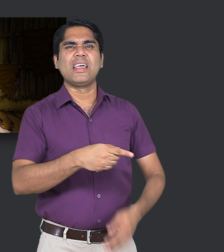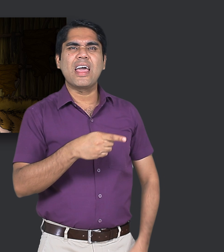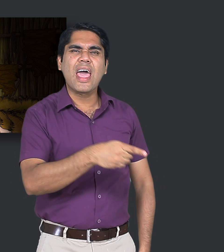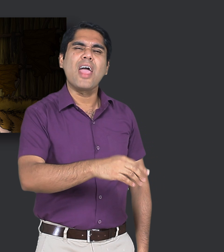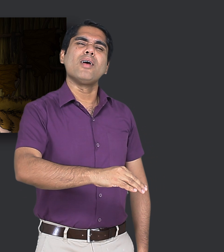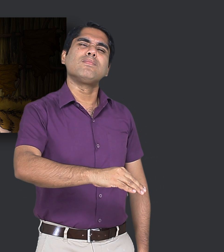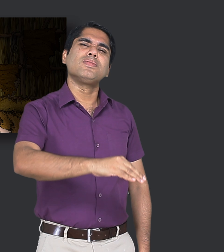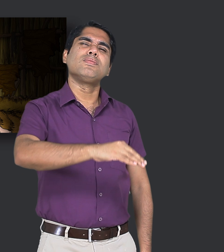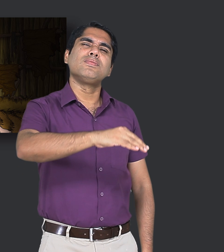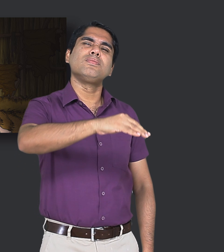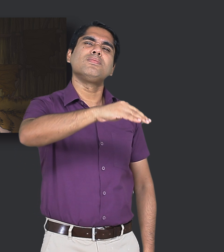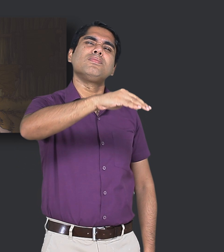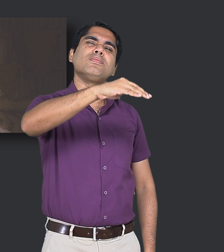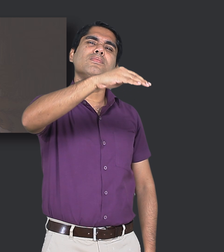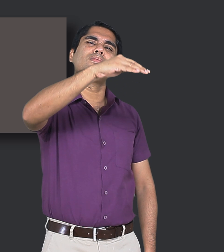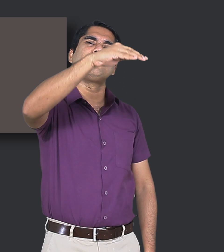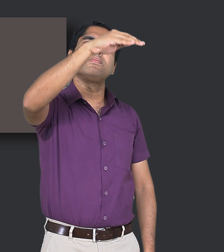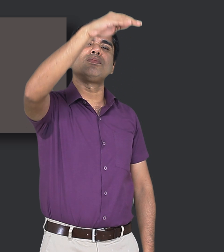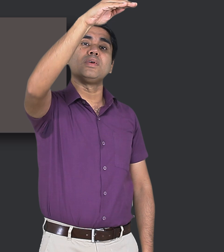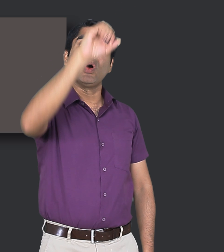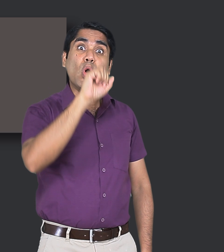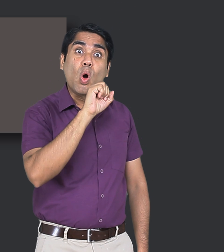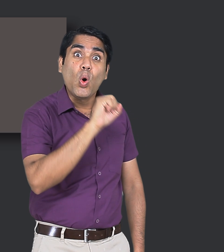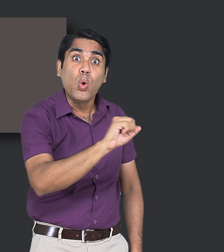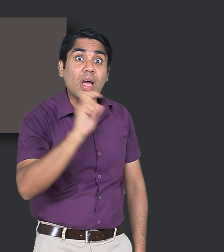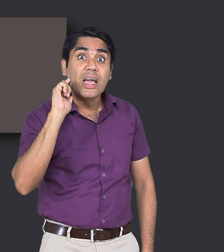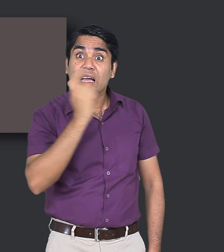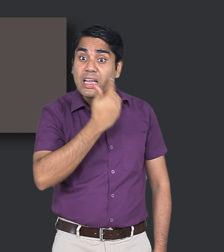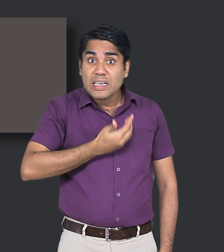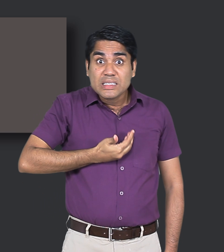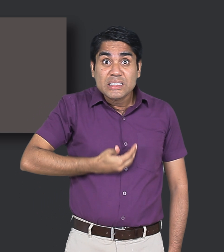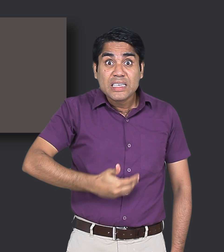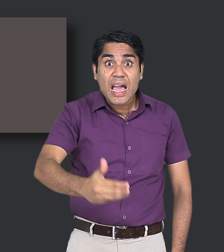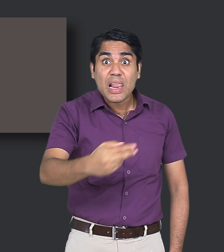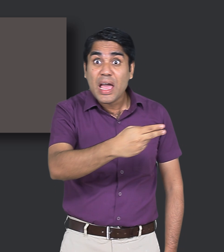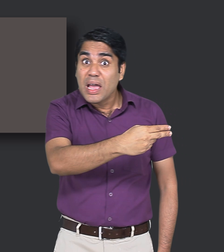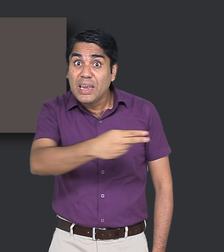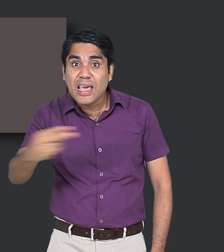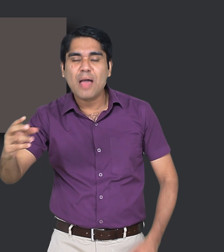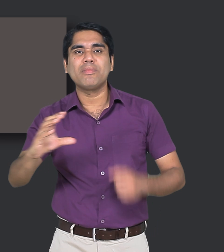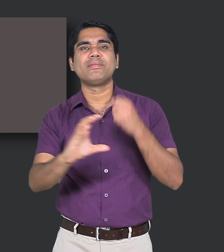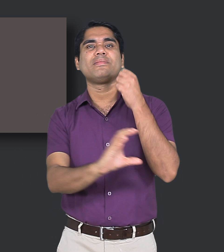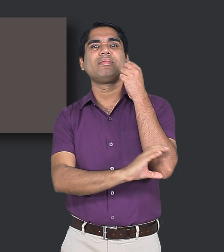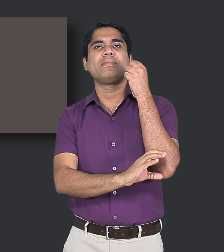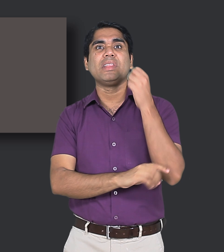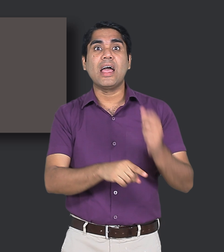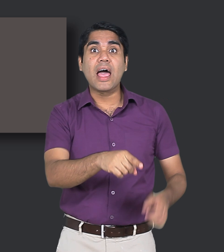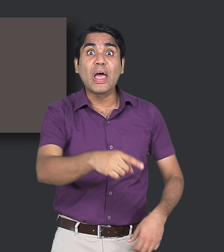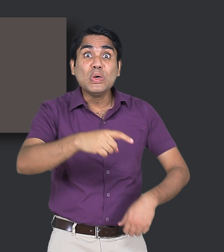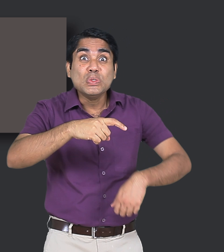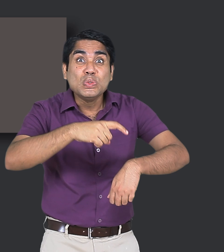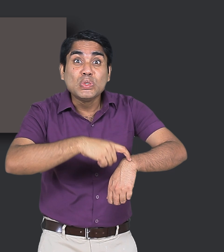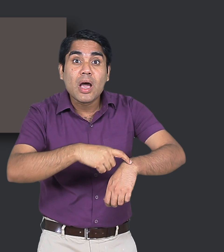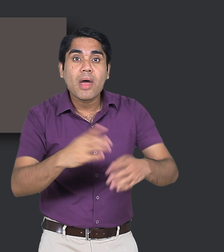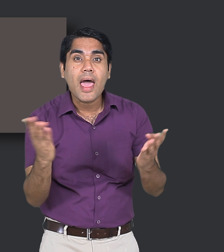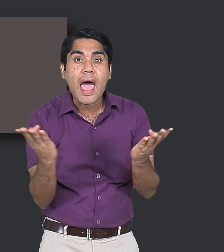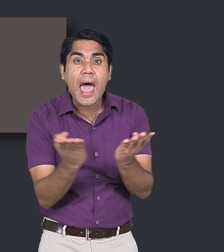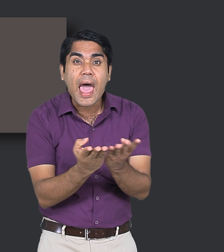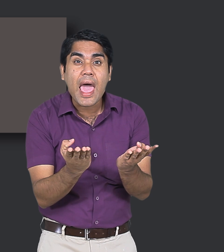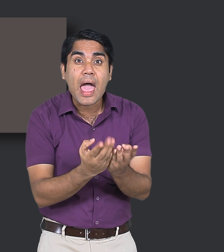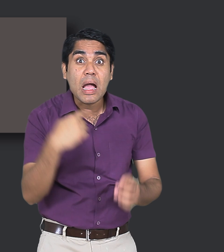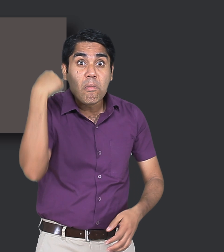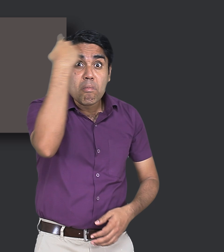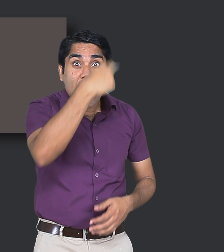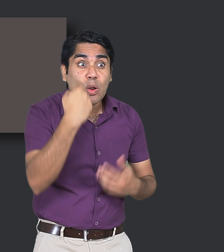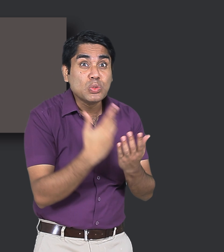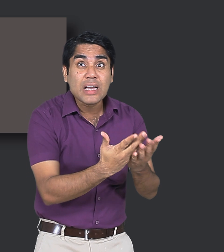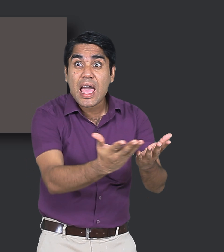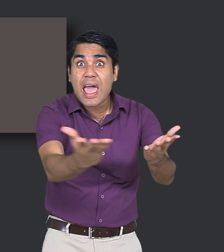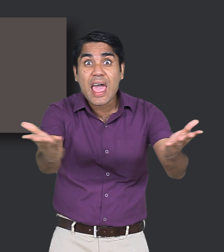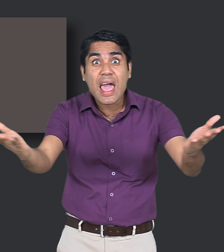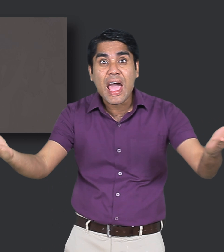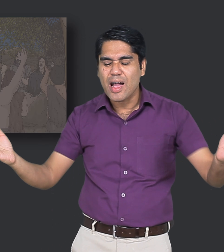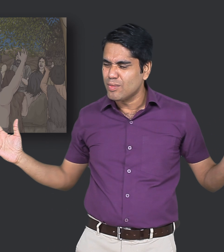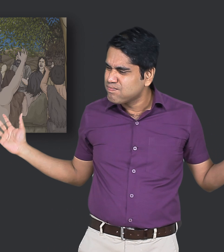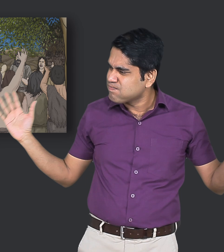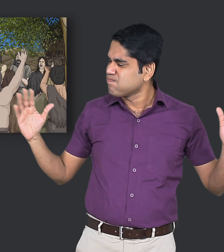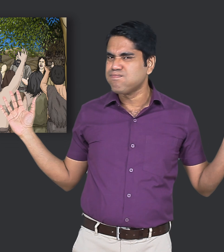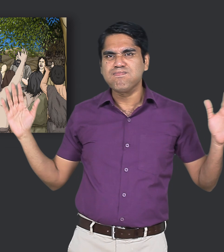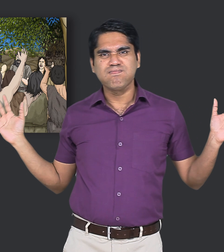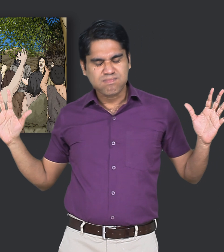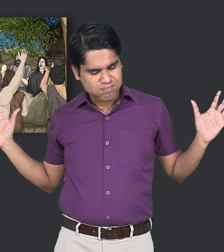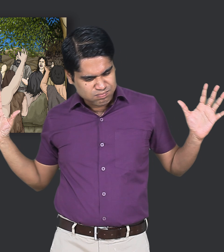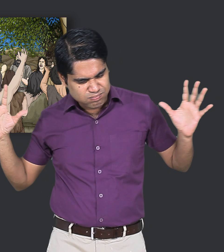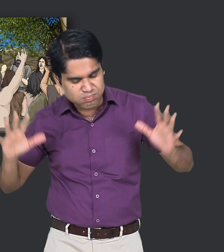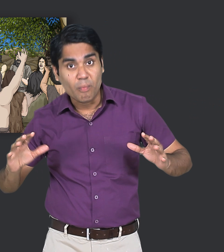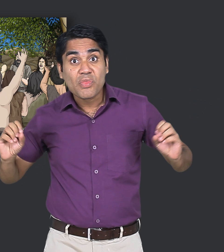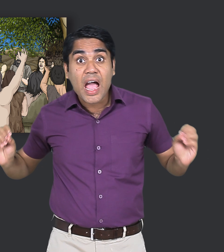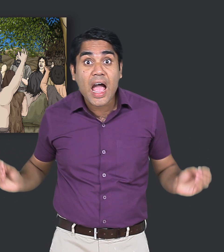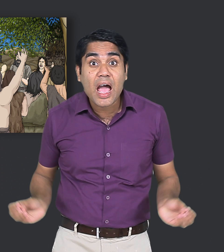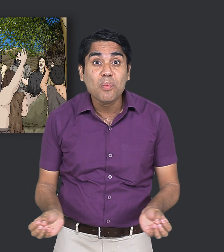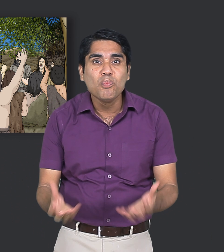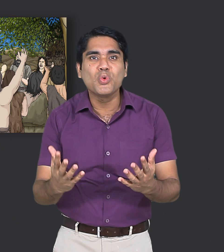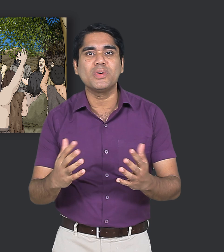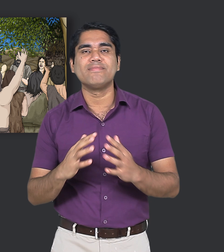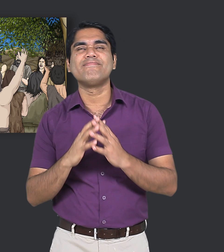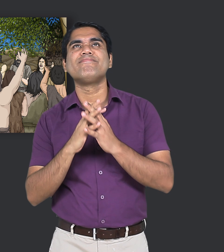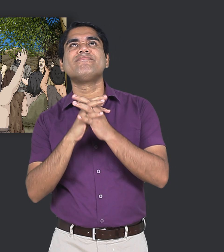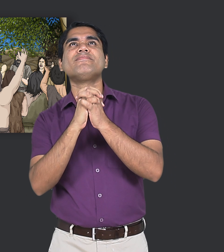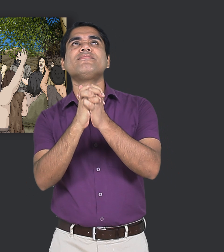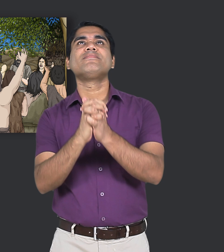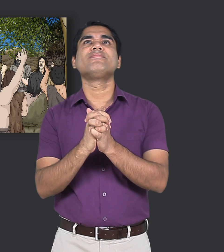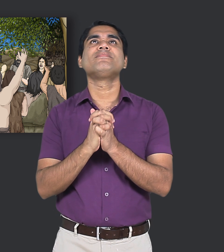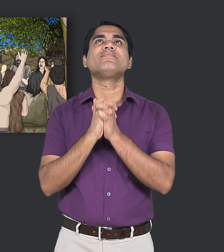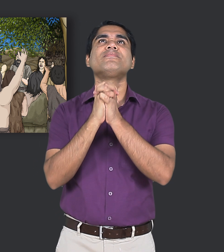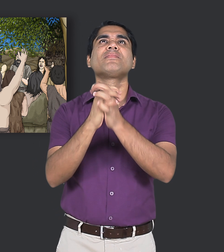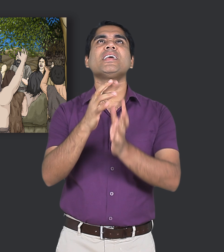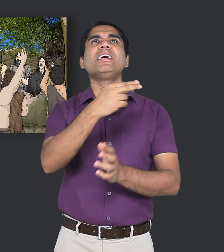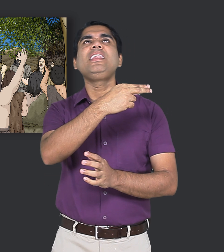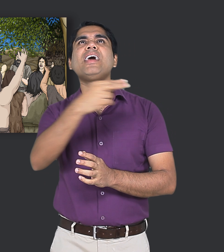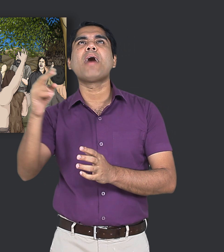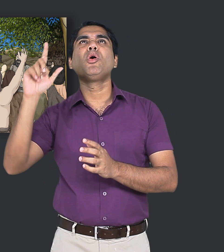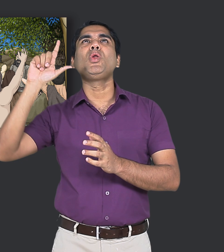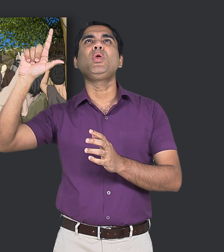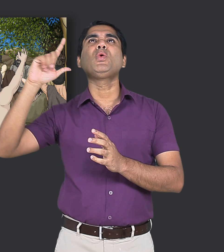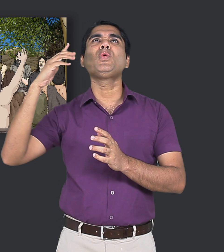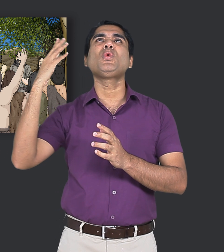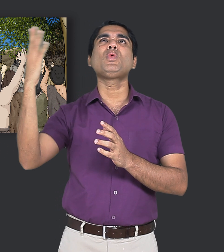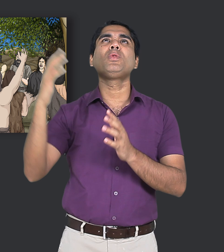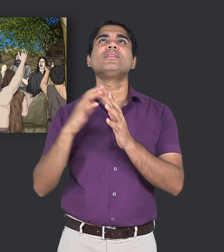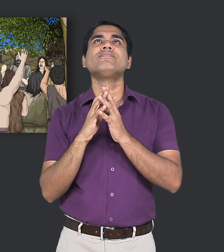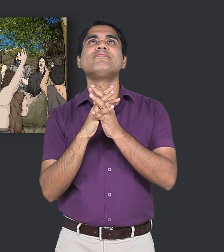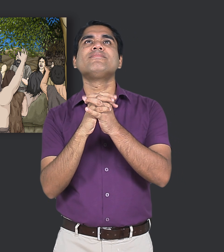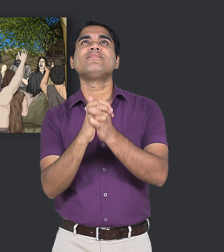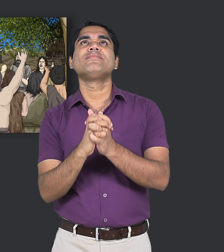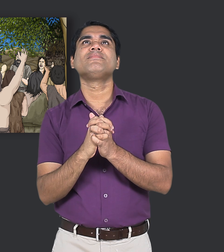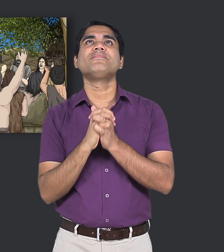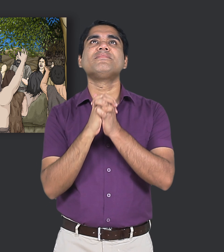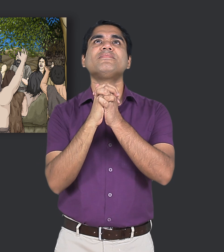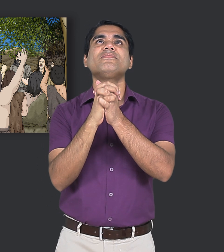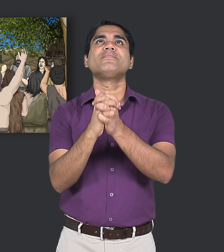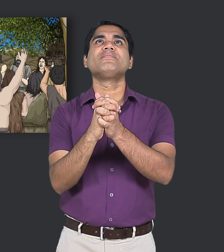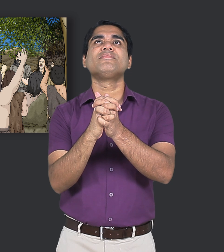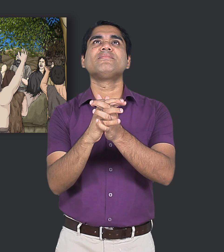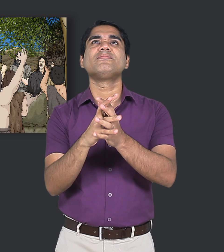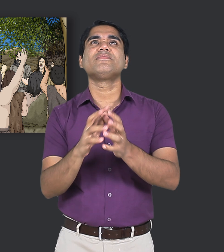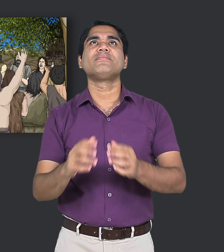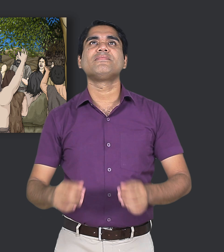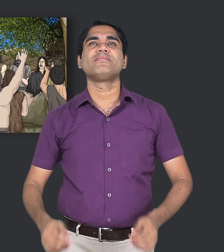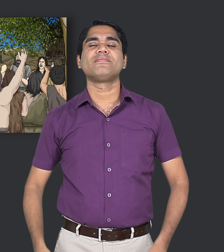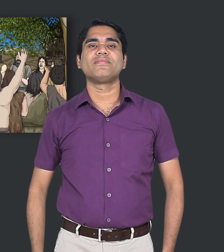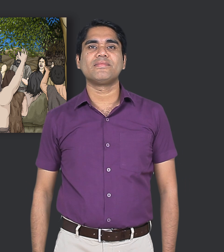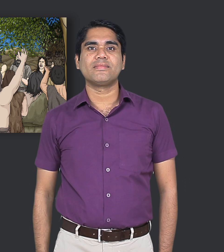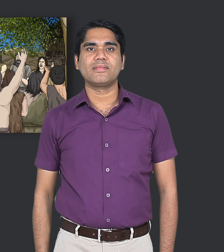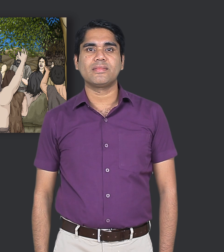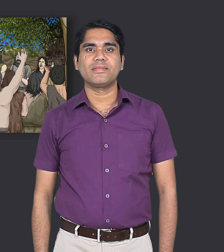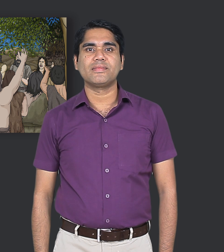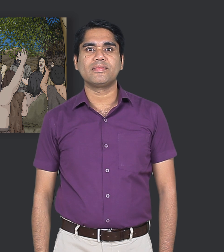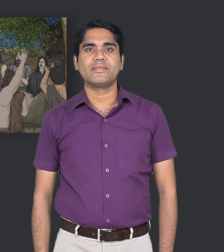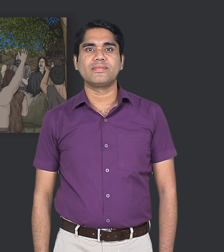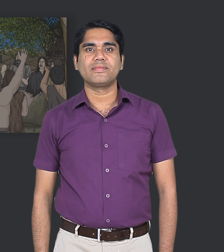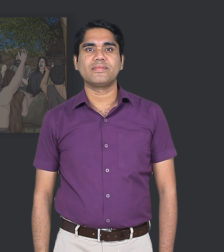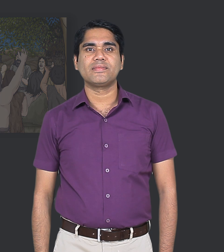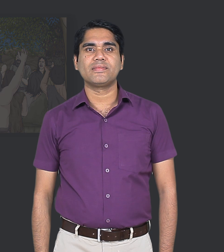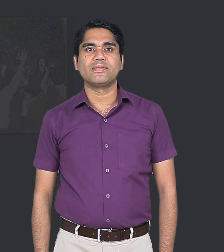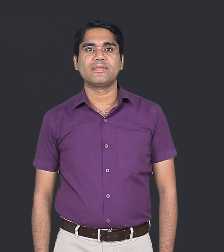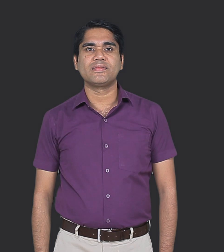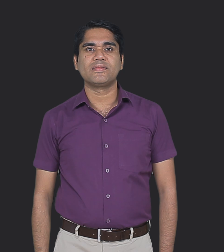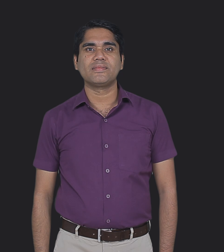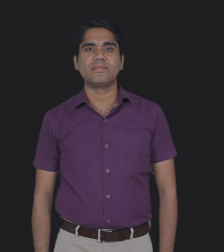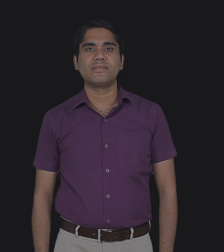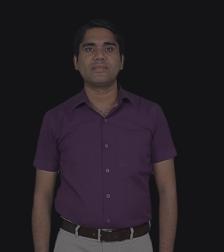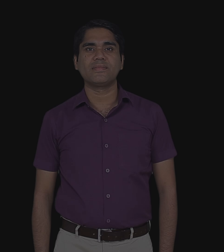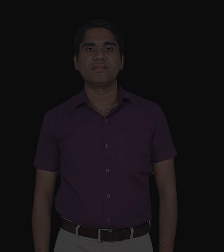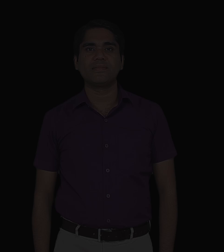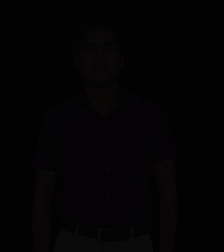And to Seth also a son was born, and he called him Enosh. At that time men began to call upon the name of the LORD.